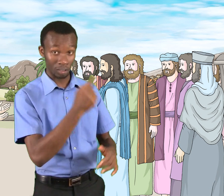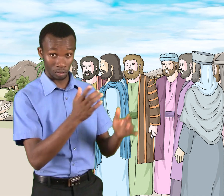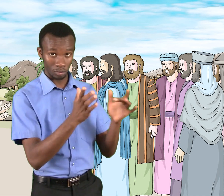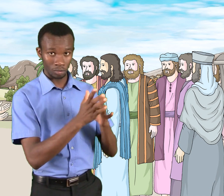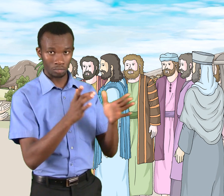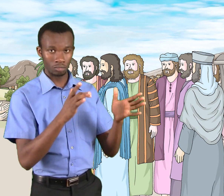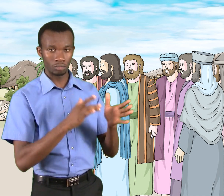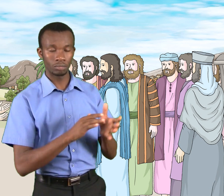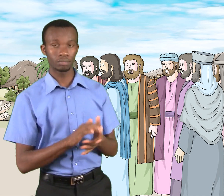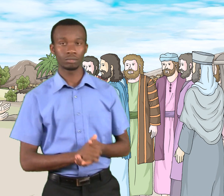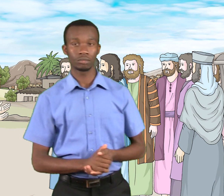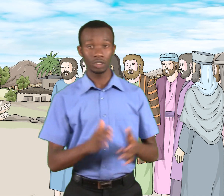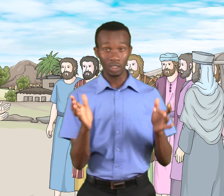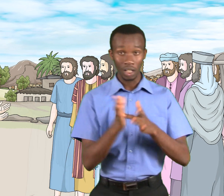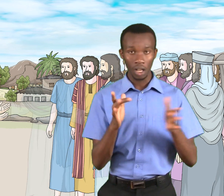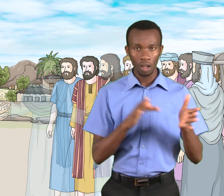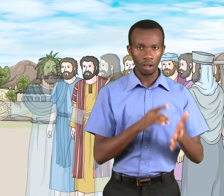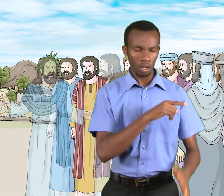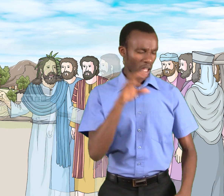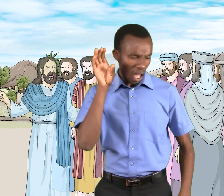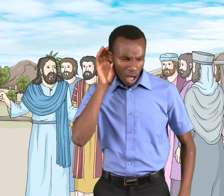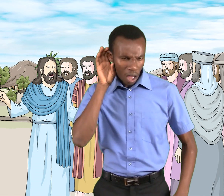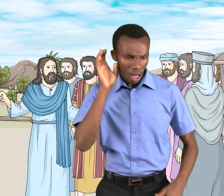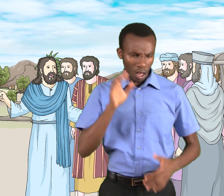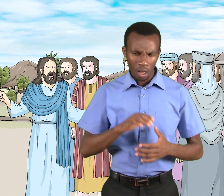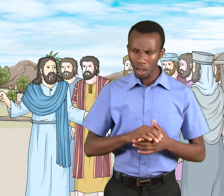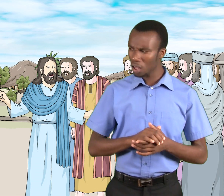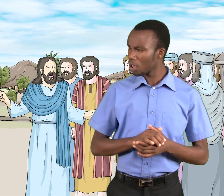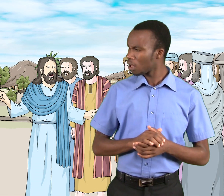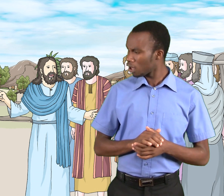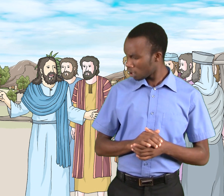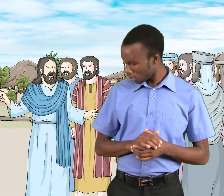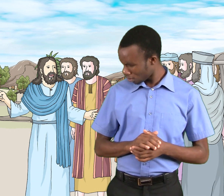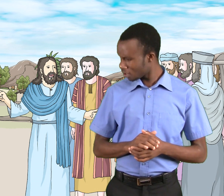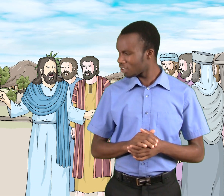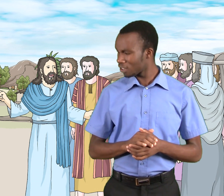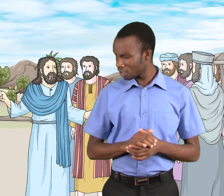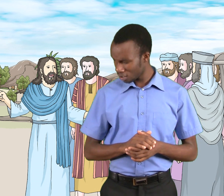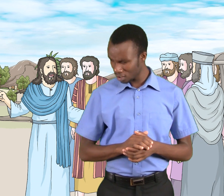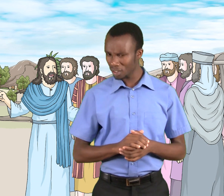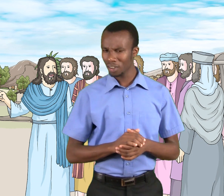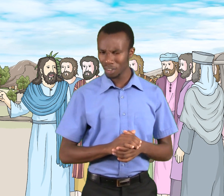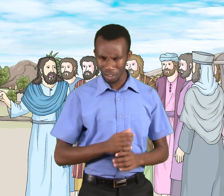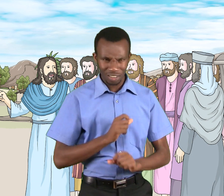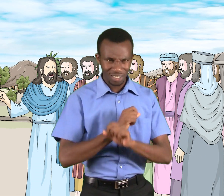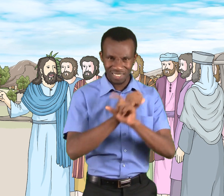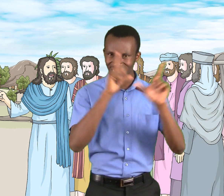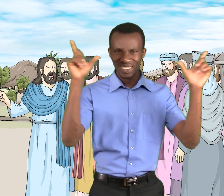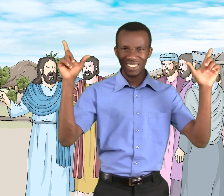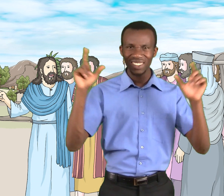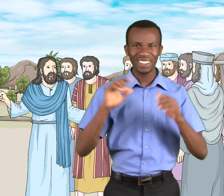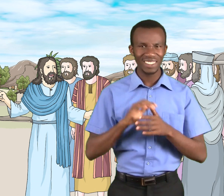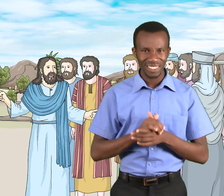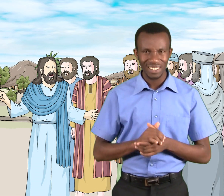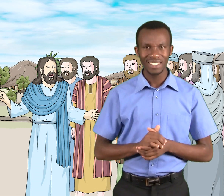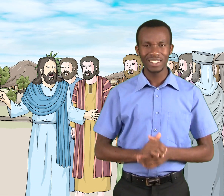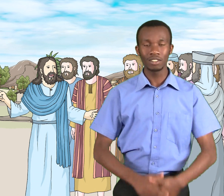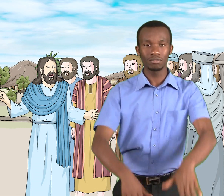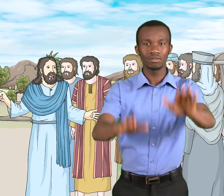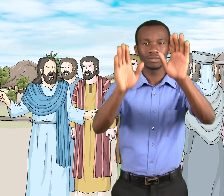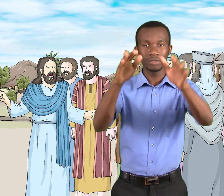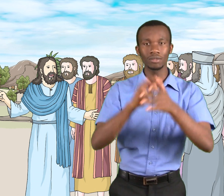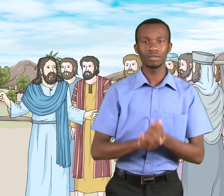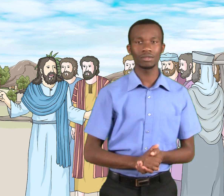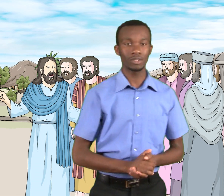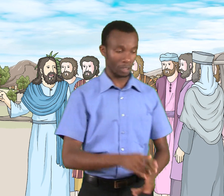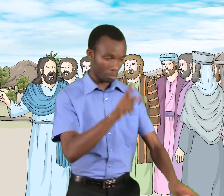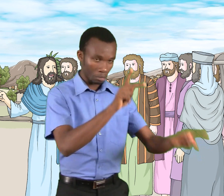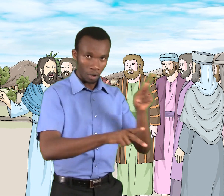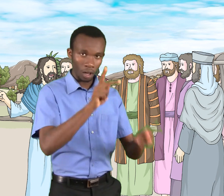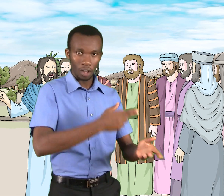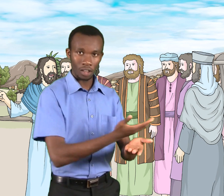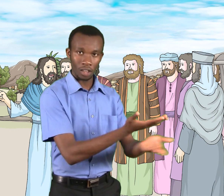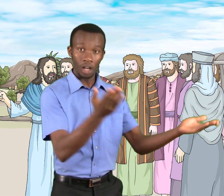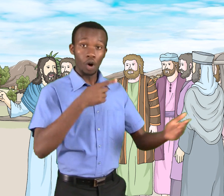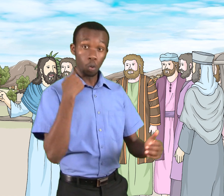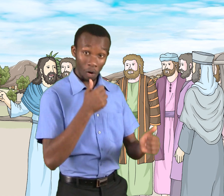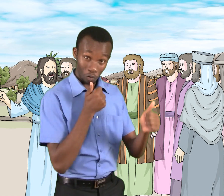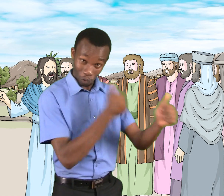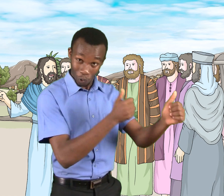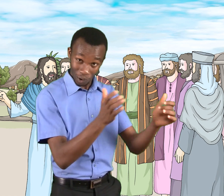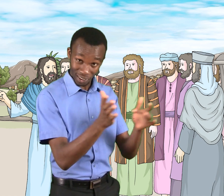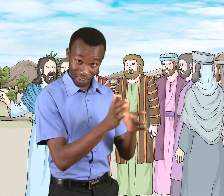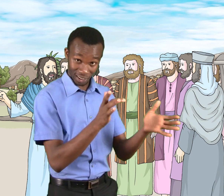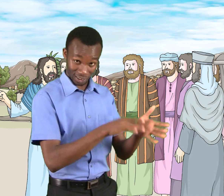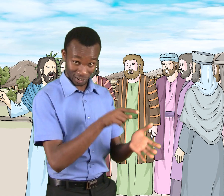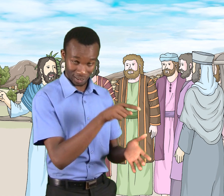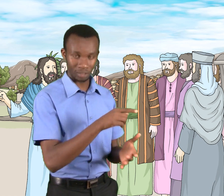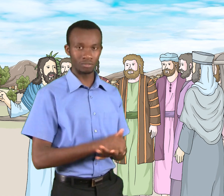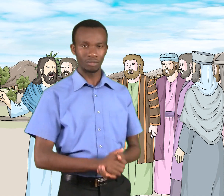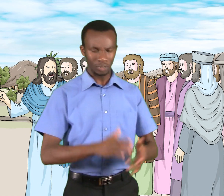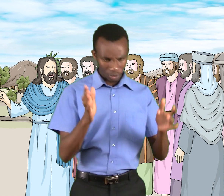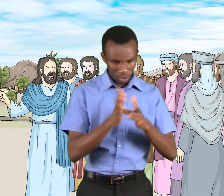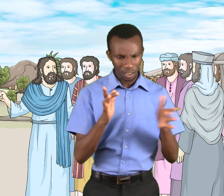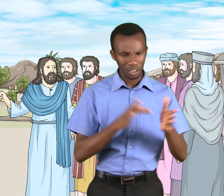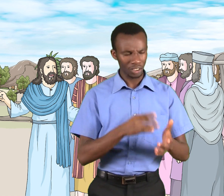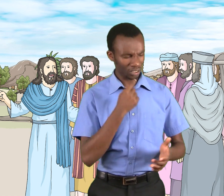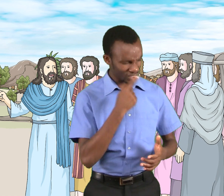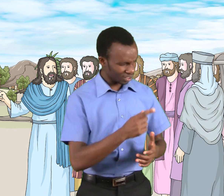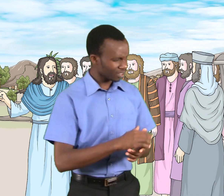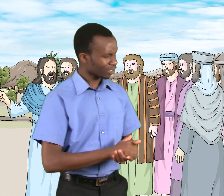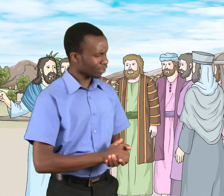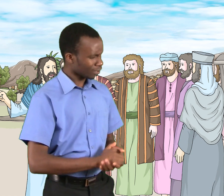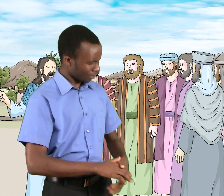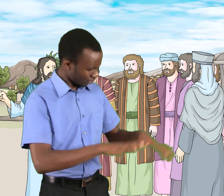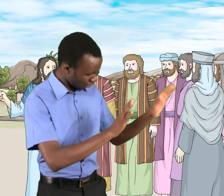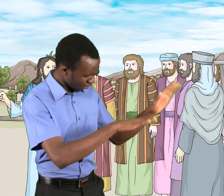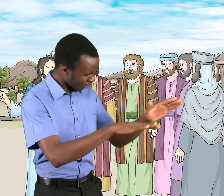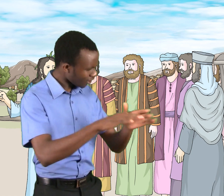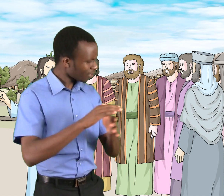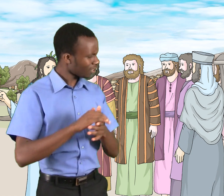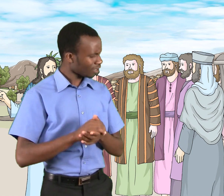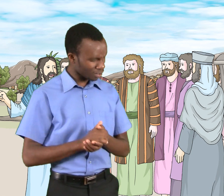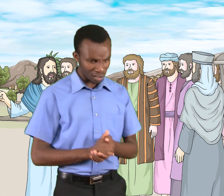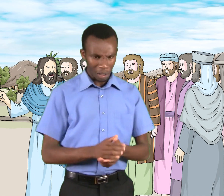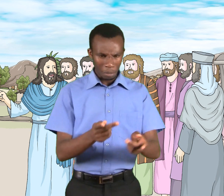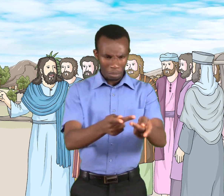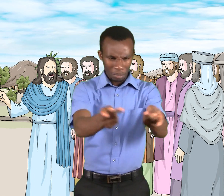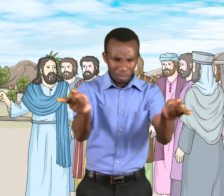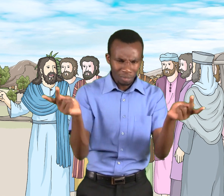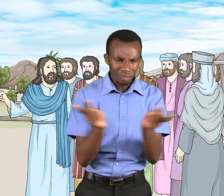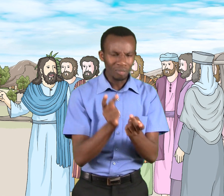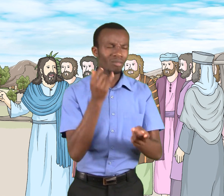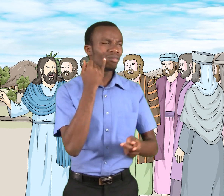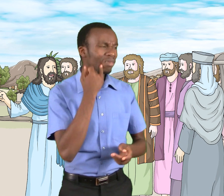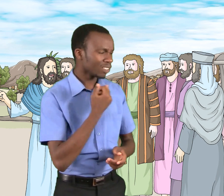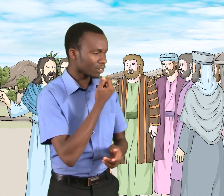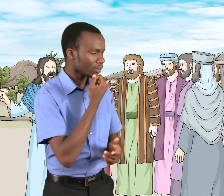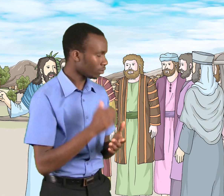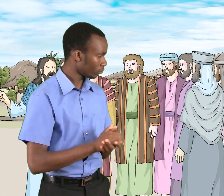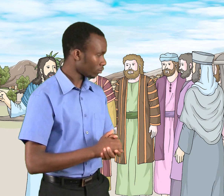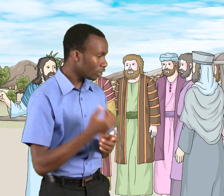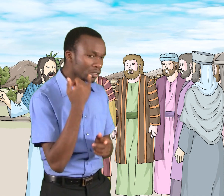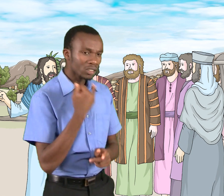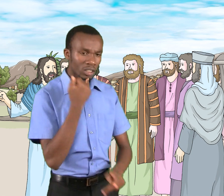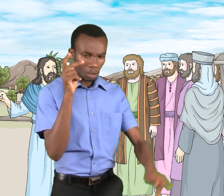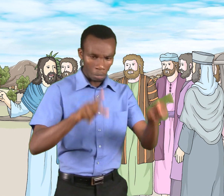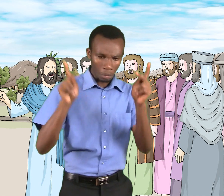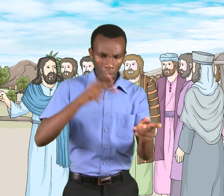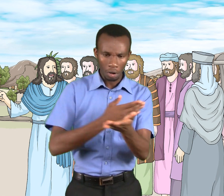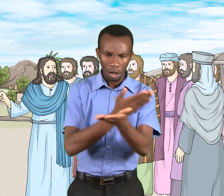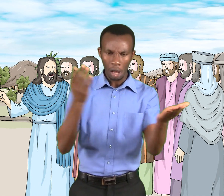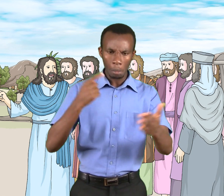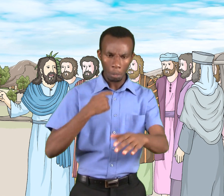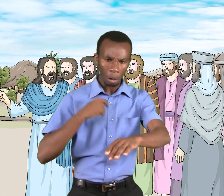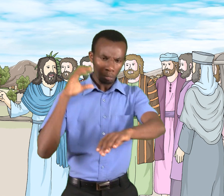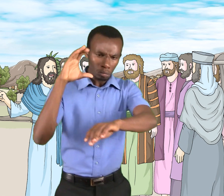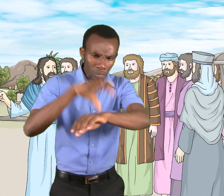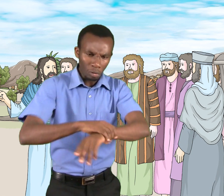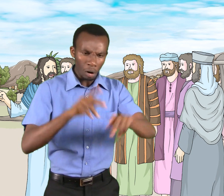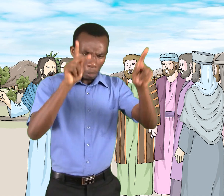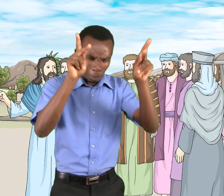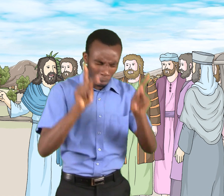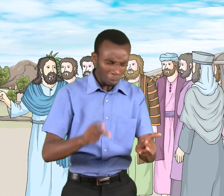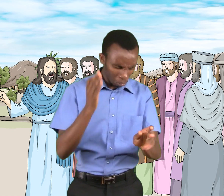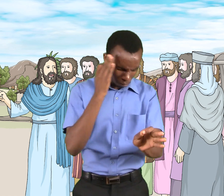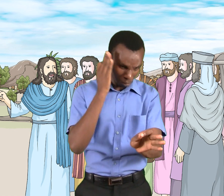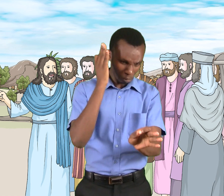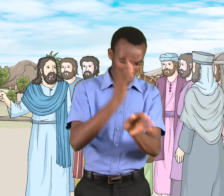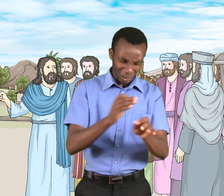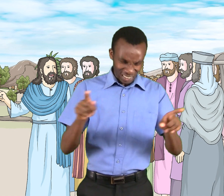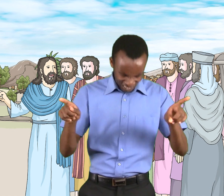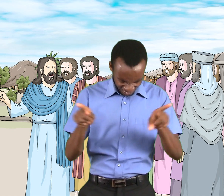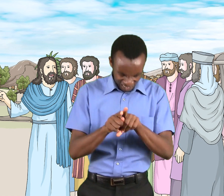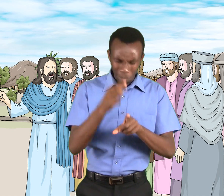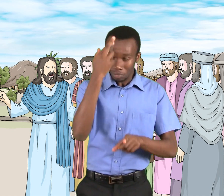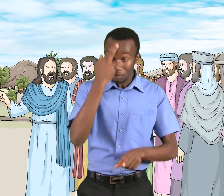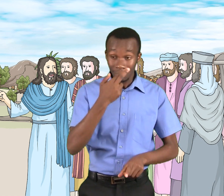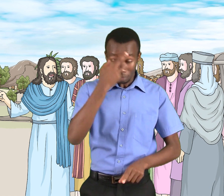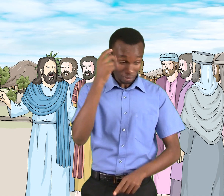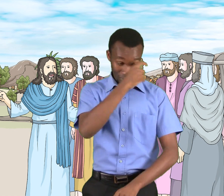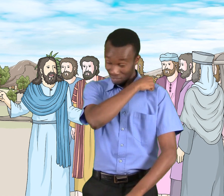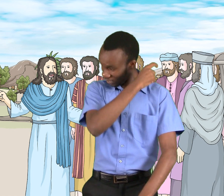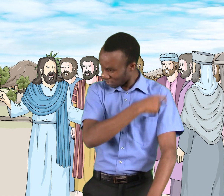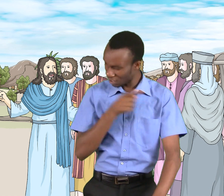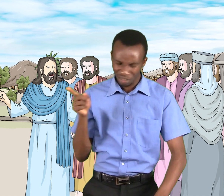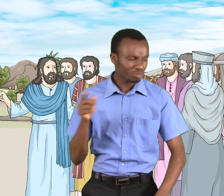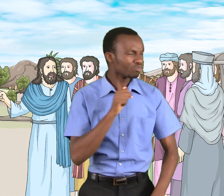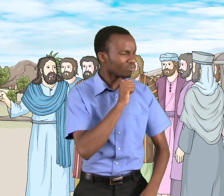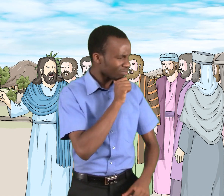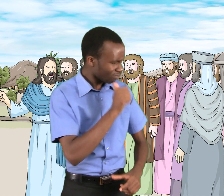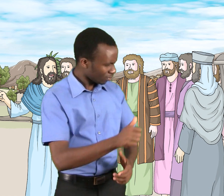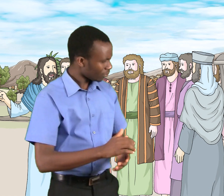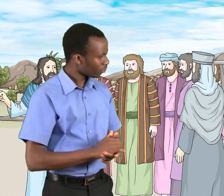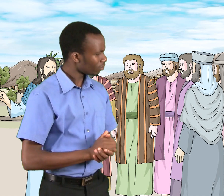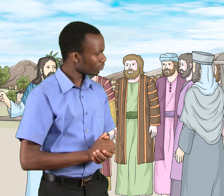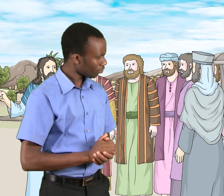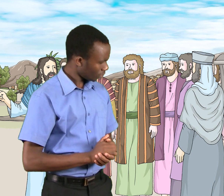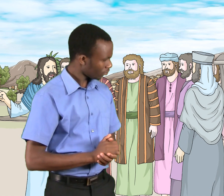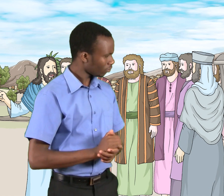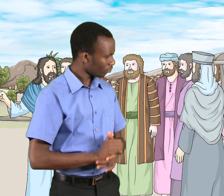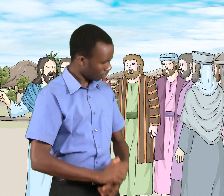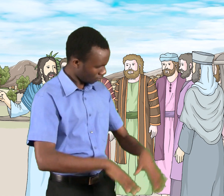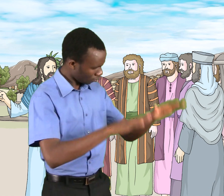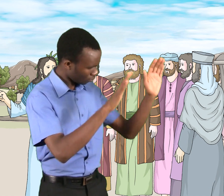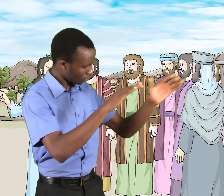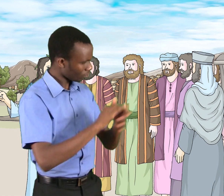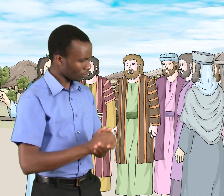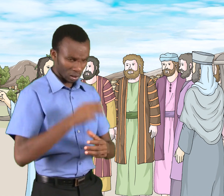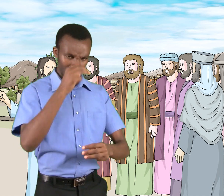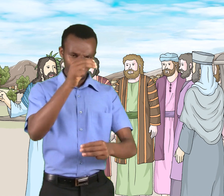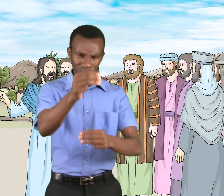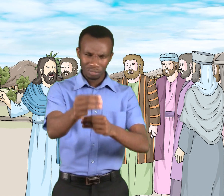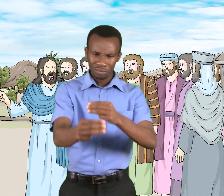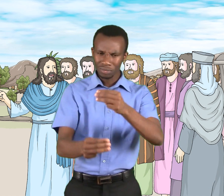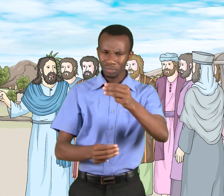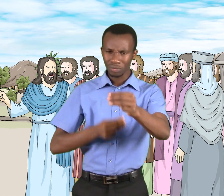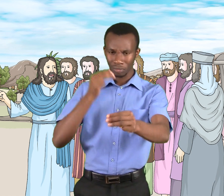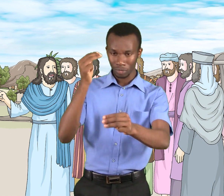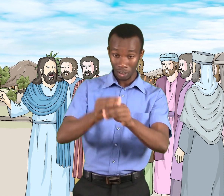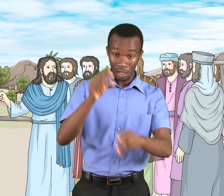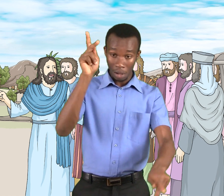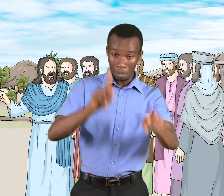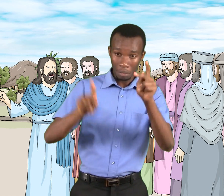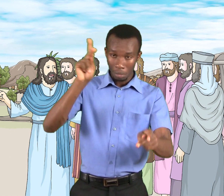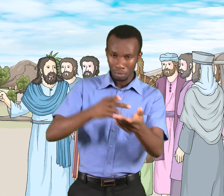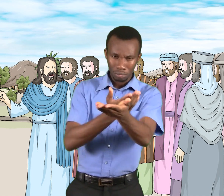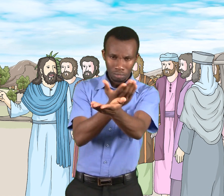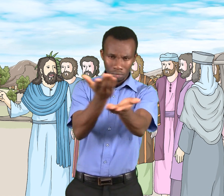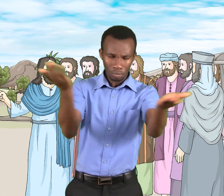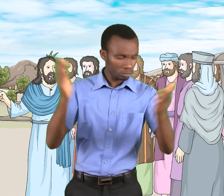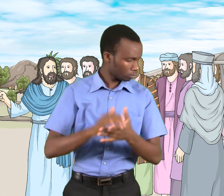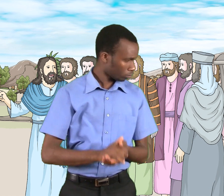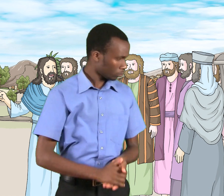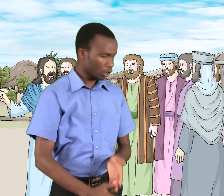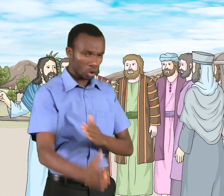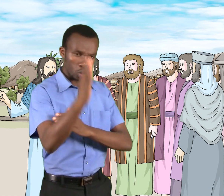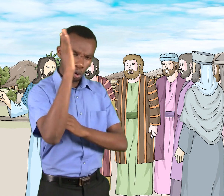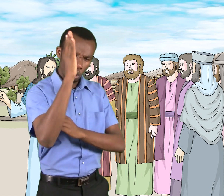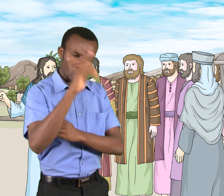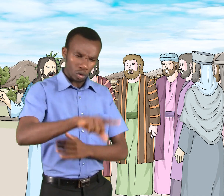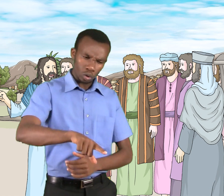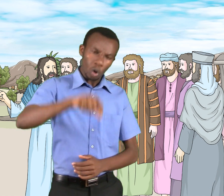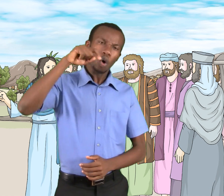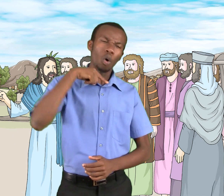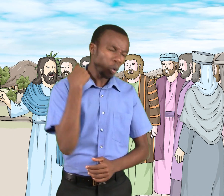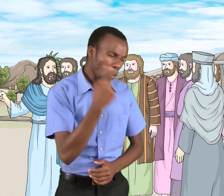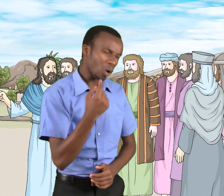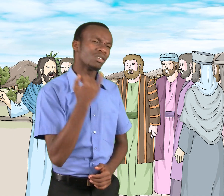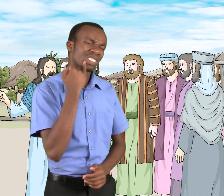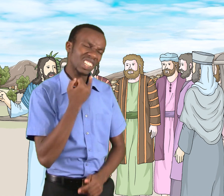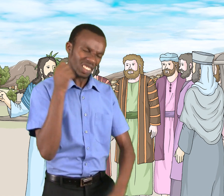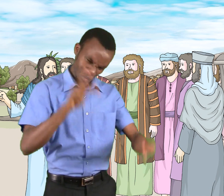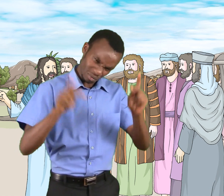When Jesus heard this, He marveled and said to those following Him, “Truly I tell you, I have not found anyone in Israel with such great faith.